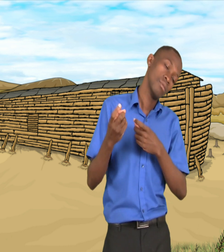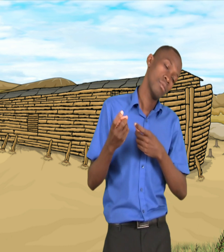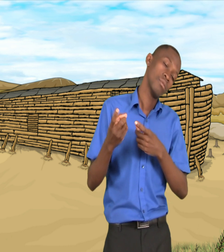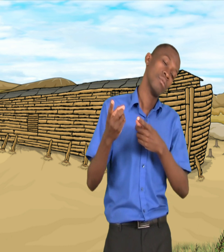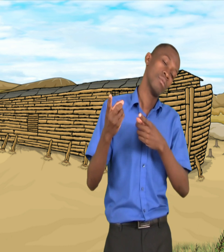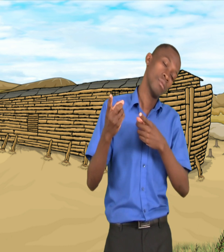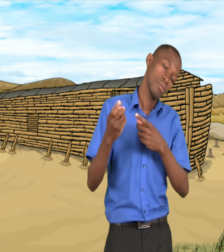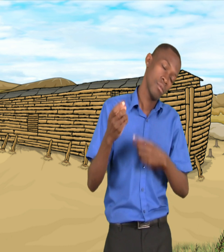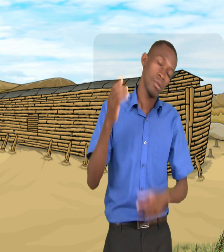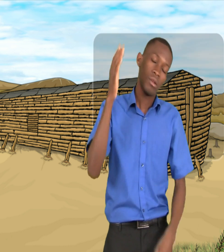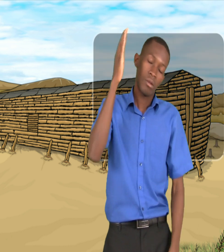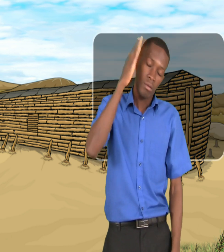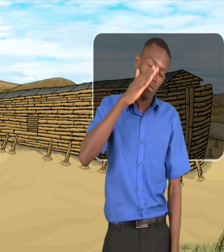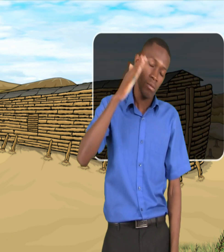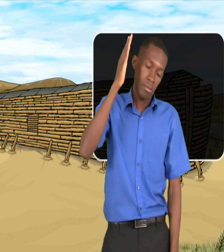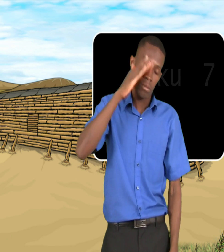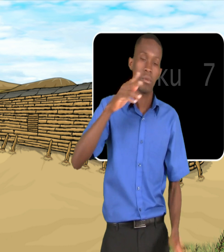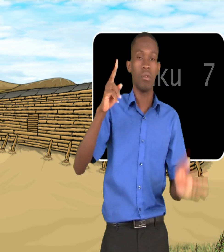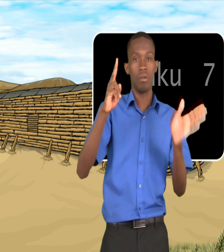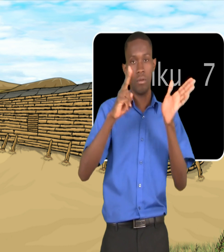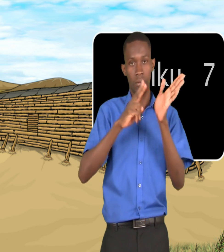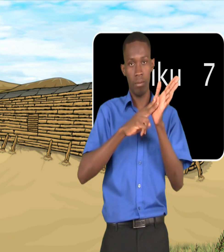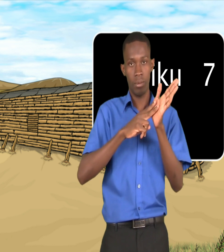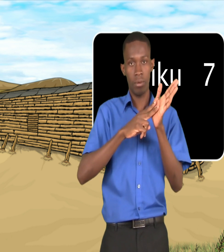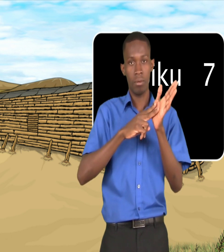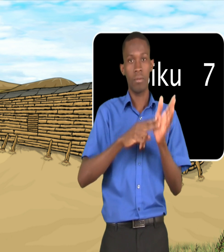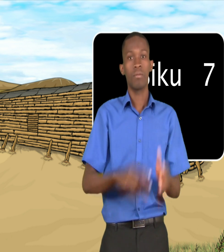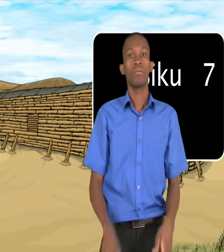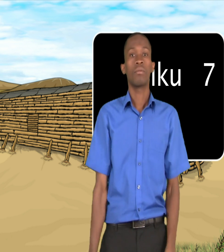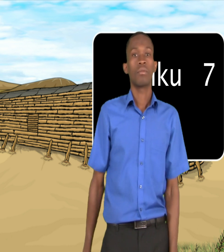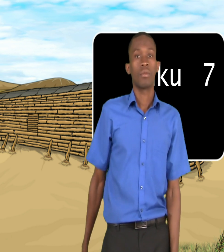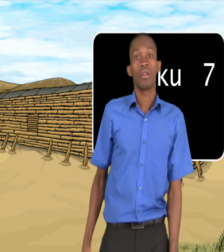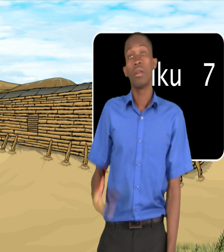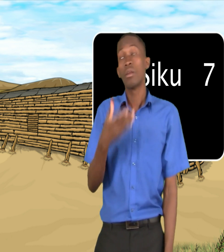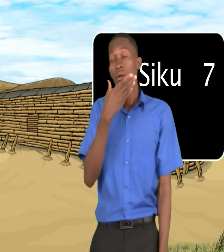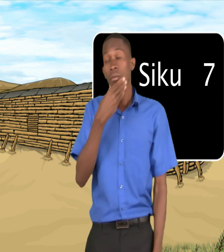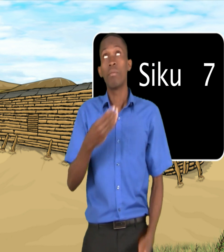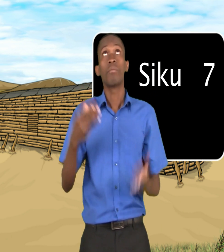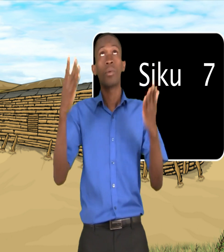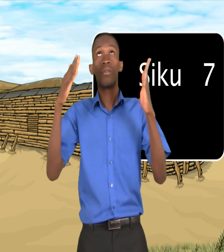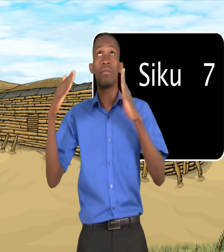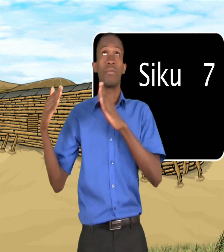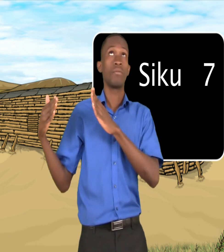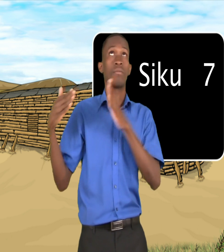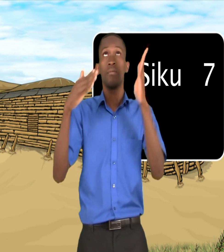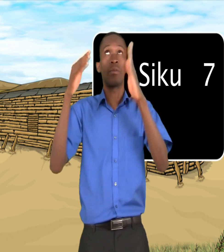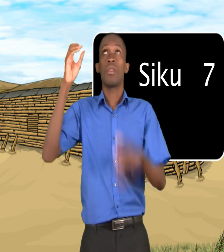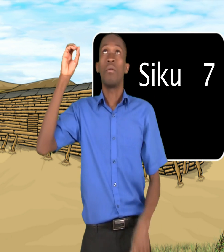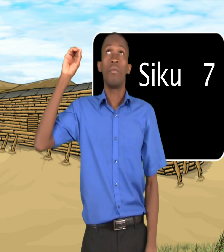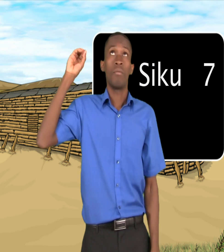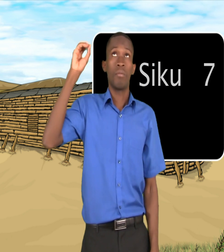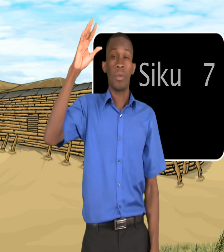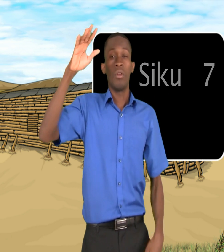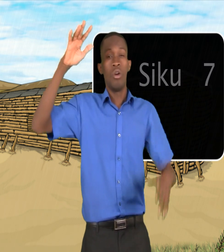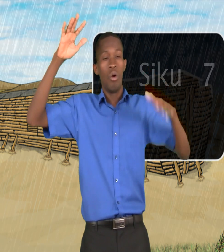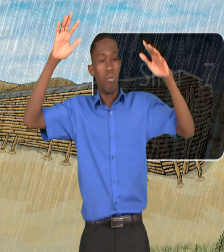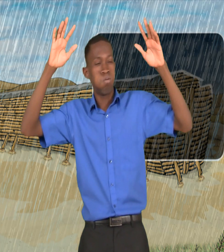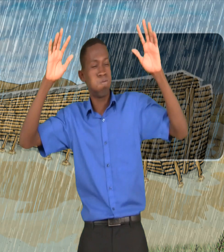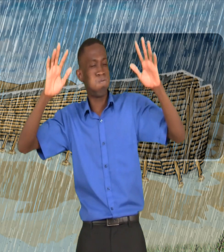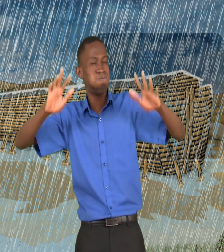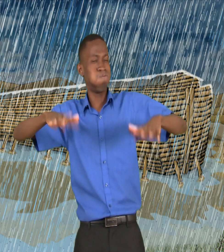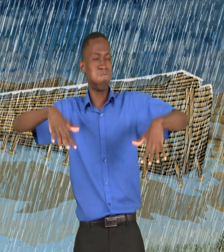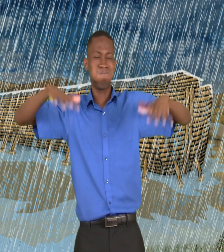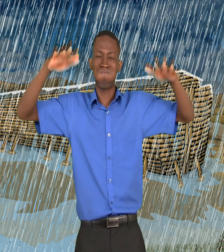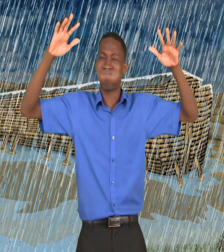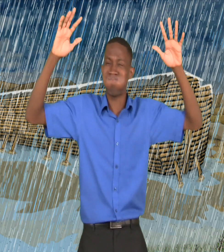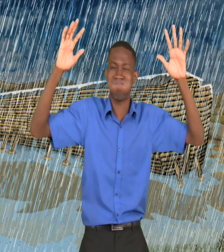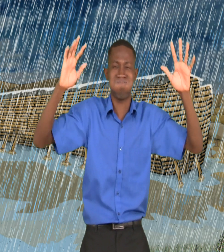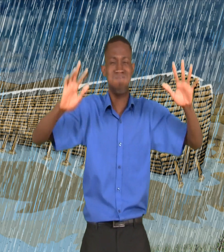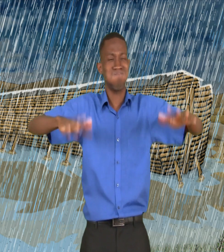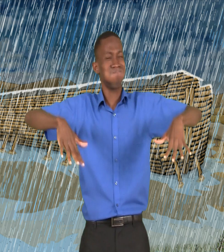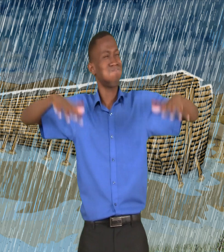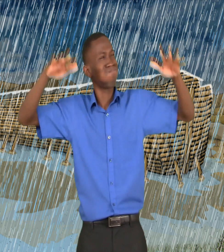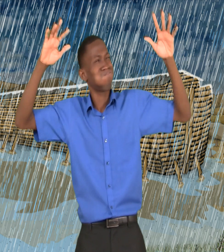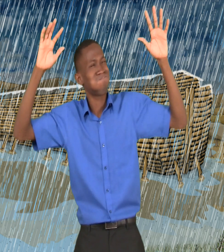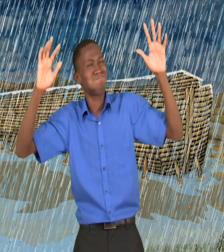And after seven days the floodwaters came upon the earth.